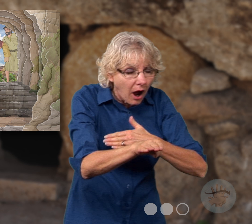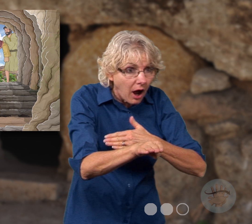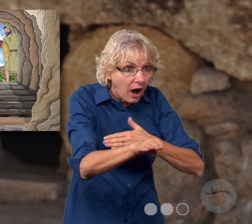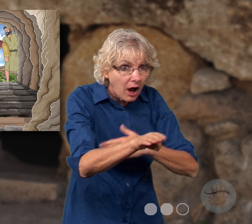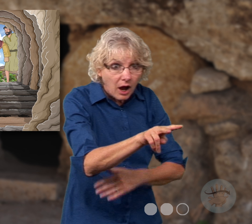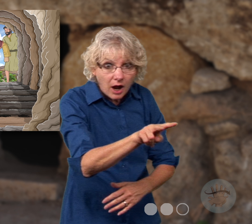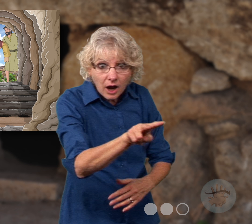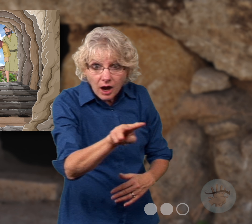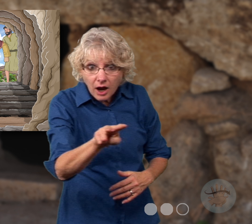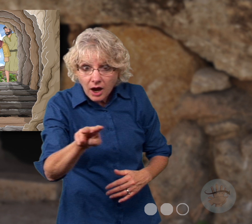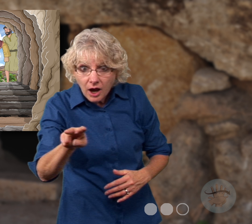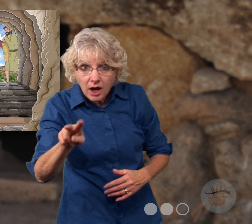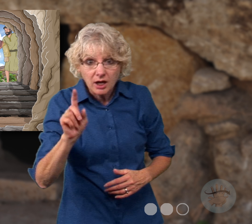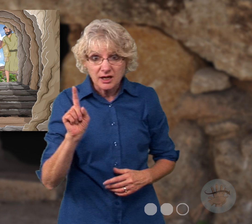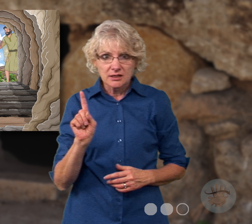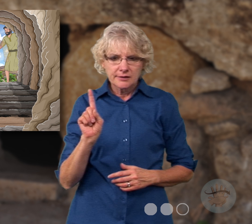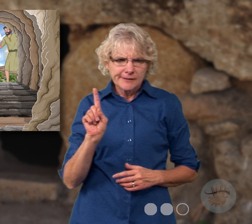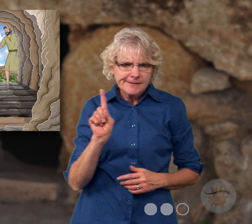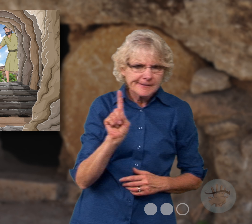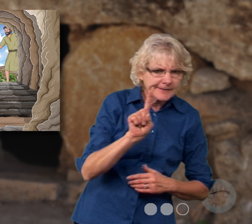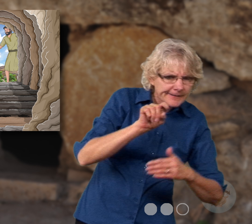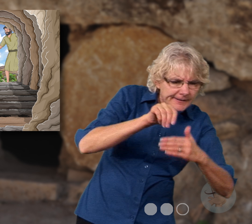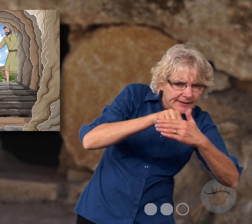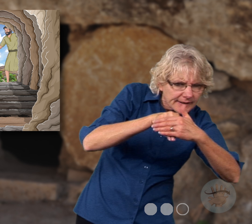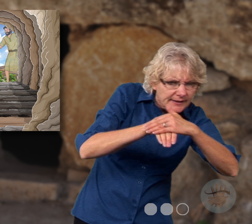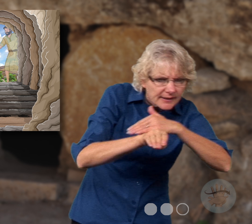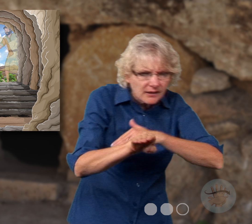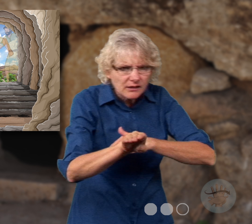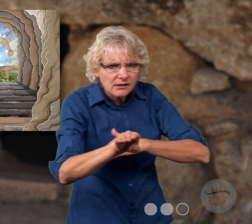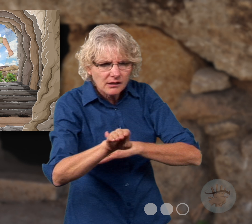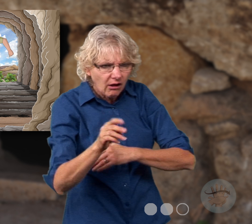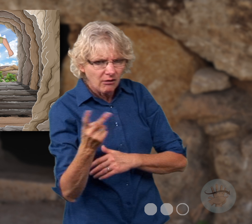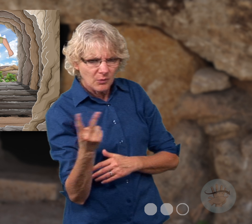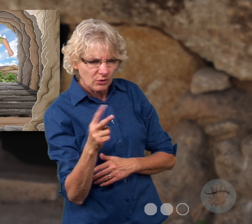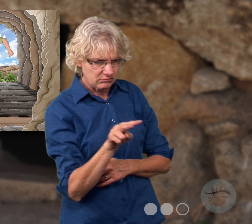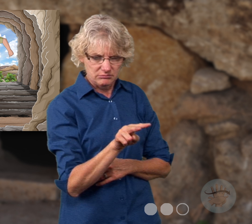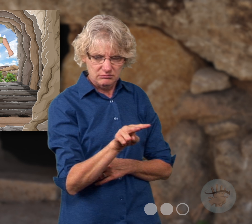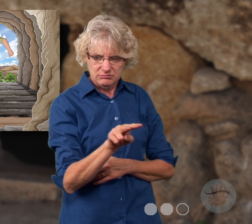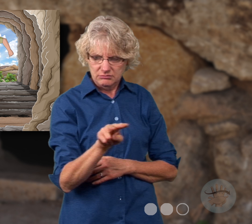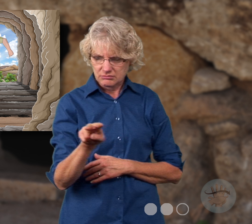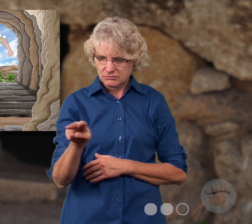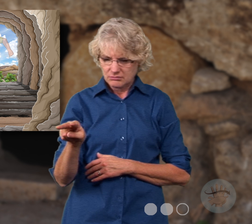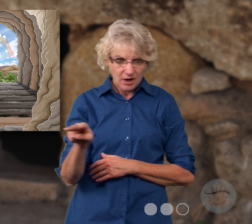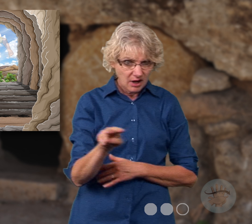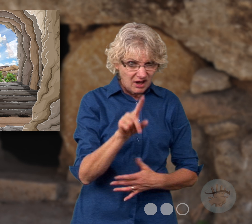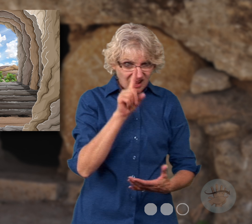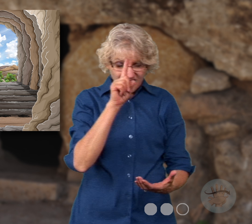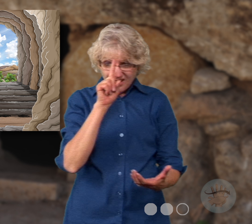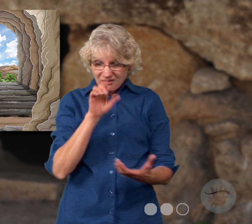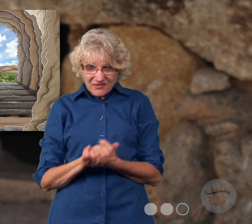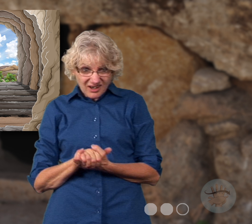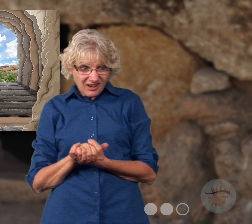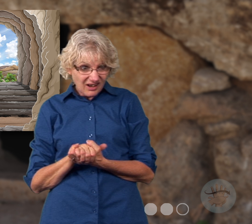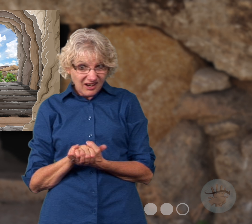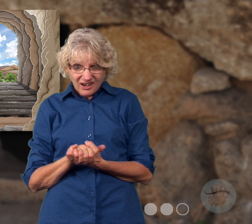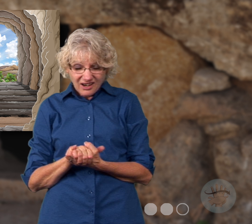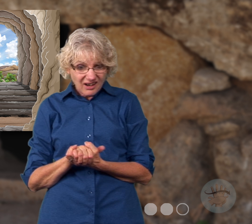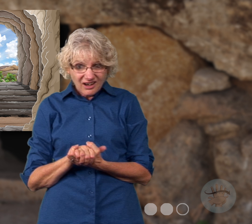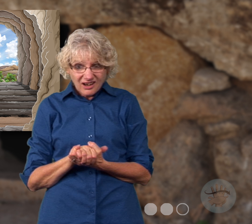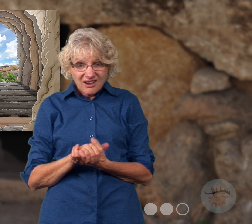He entered the tomb and saw the linen cloths lying there. The cloth that had been around Jesus’ head was rolled up, lying separate from the linen cloths.